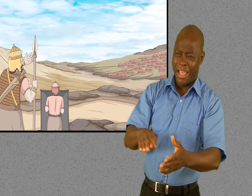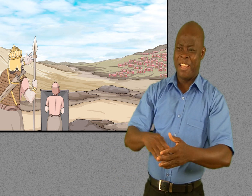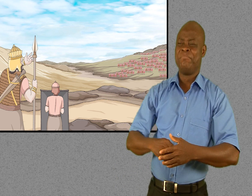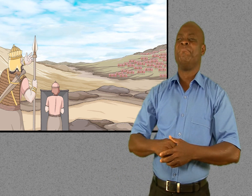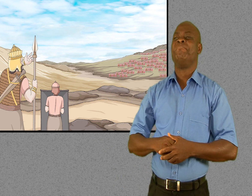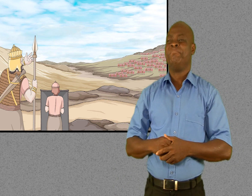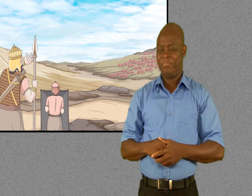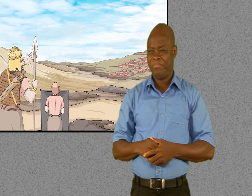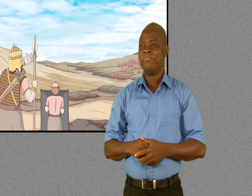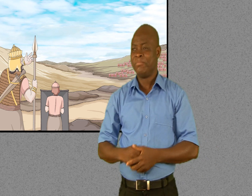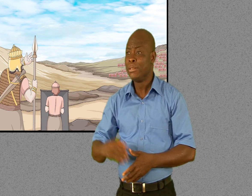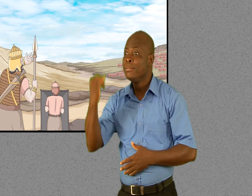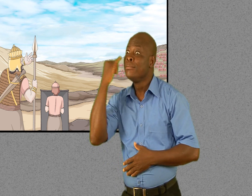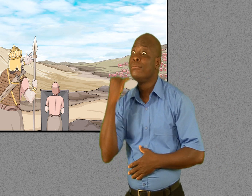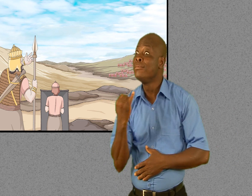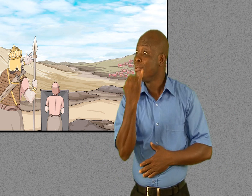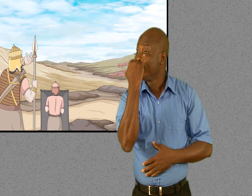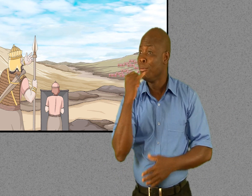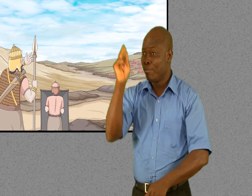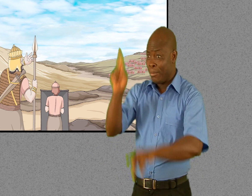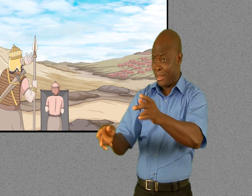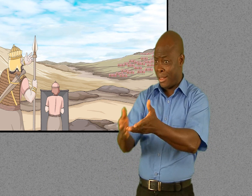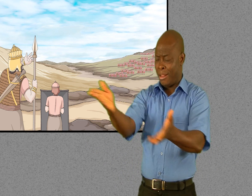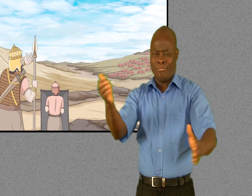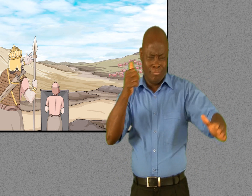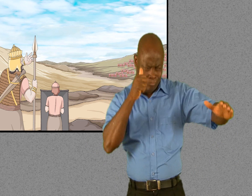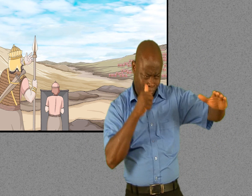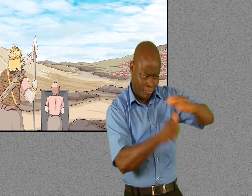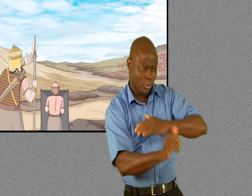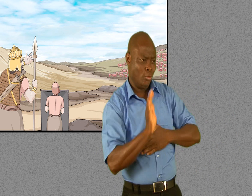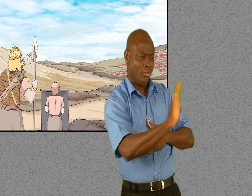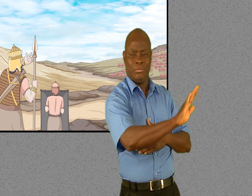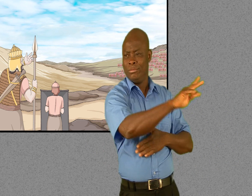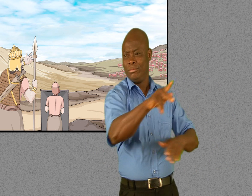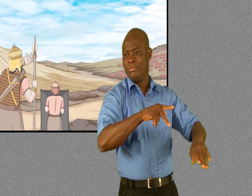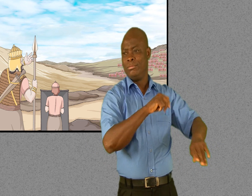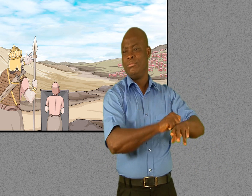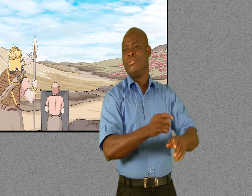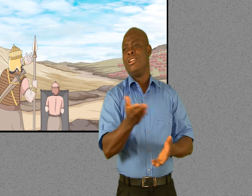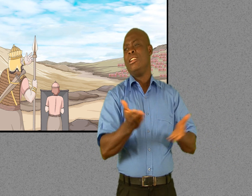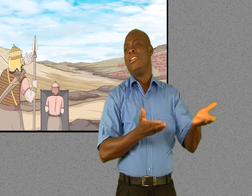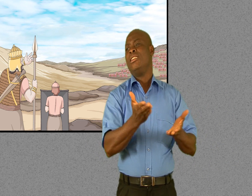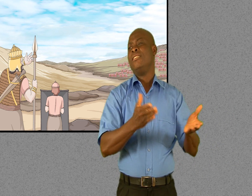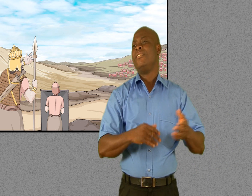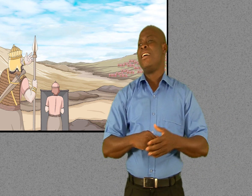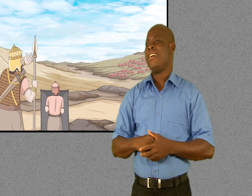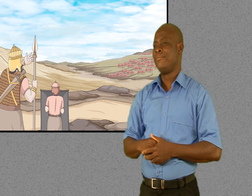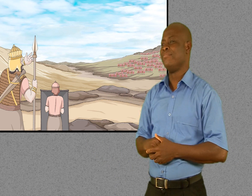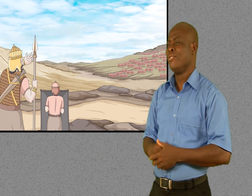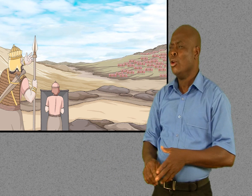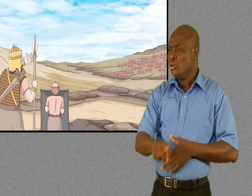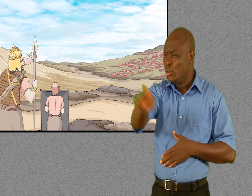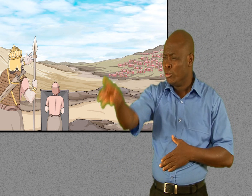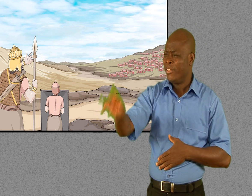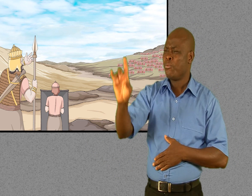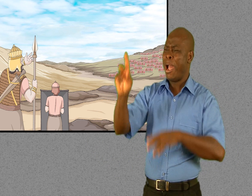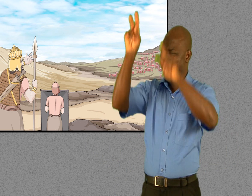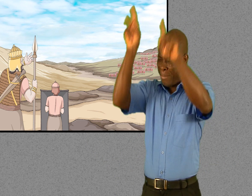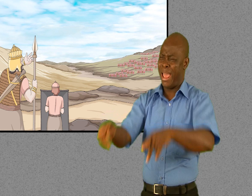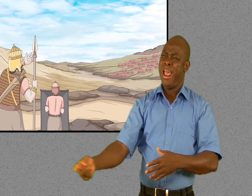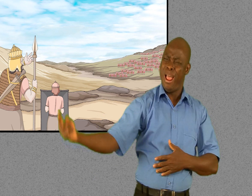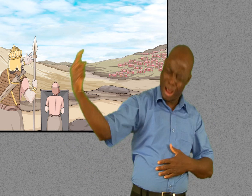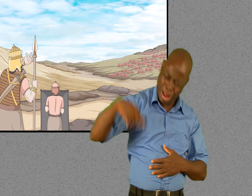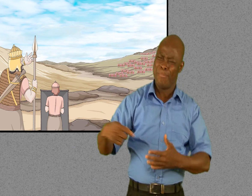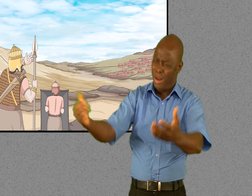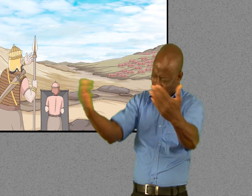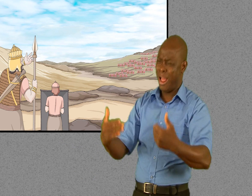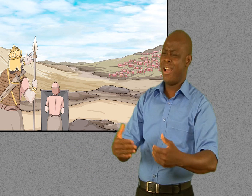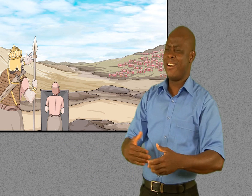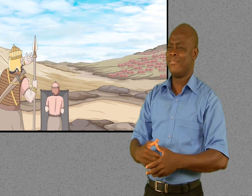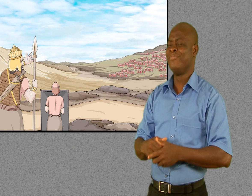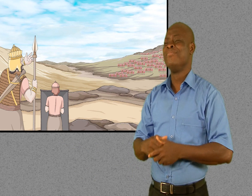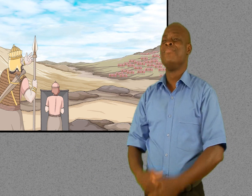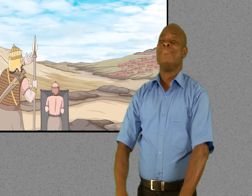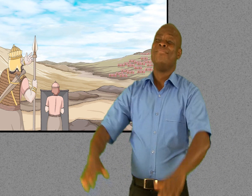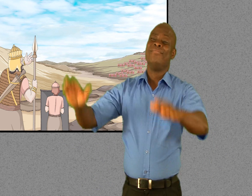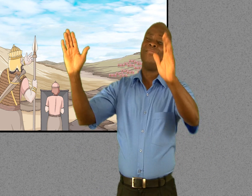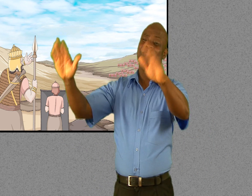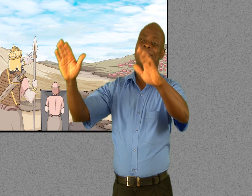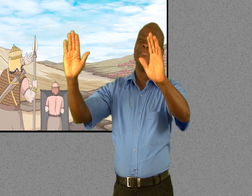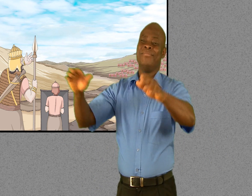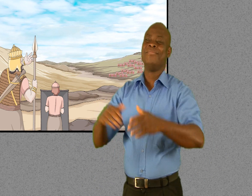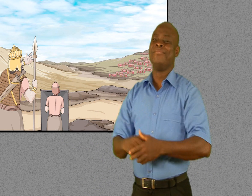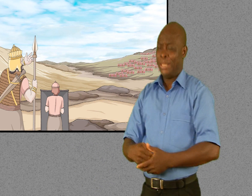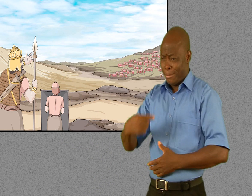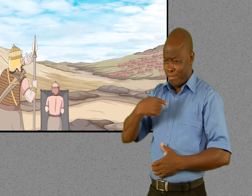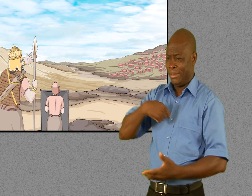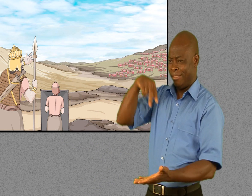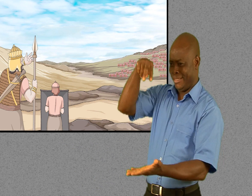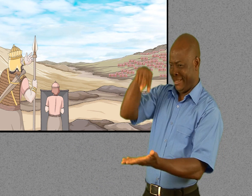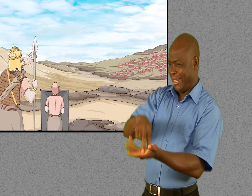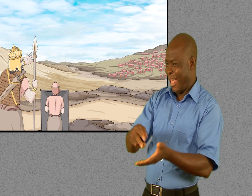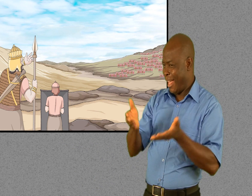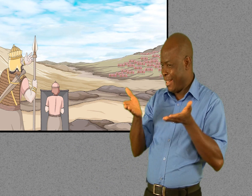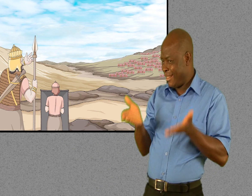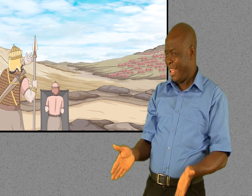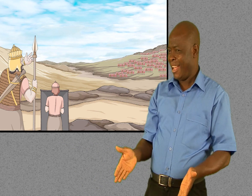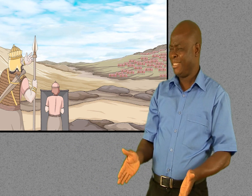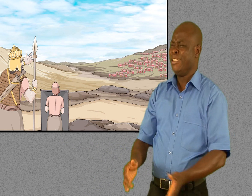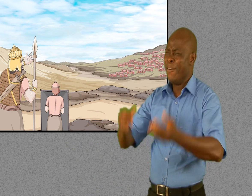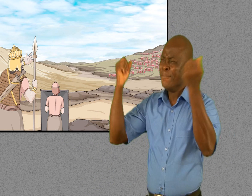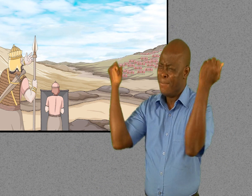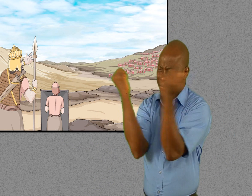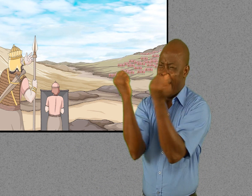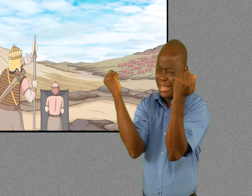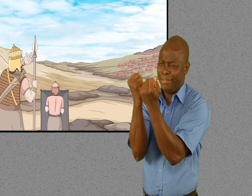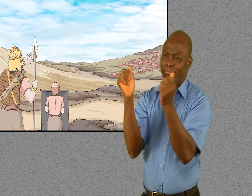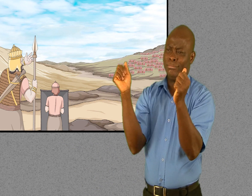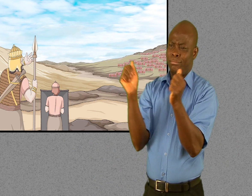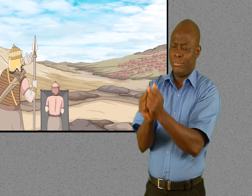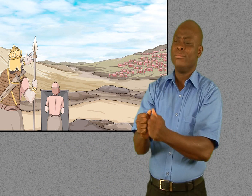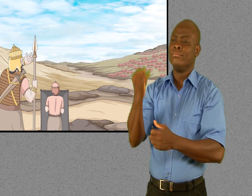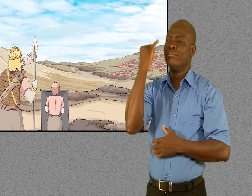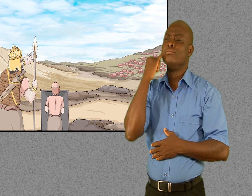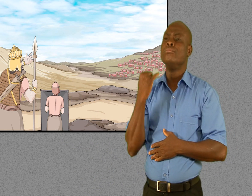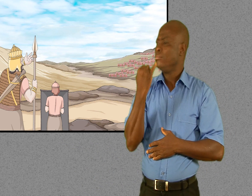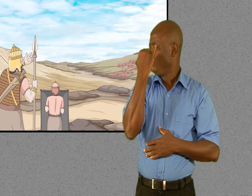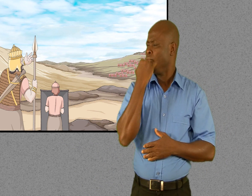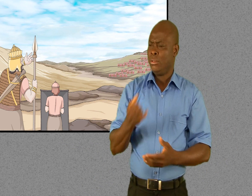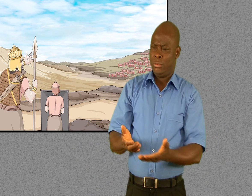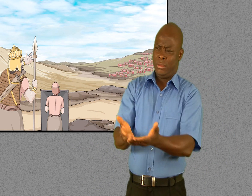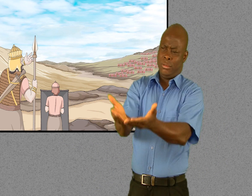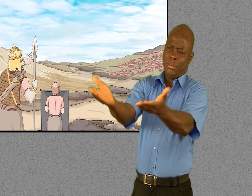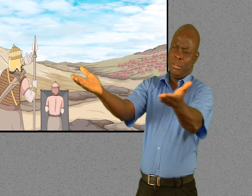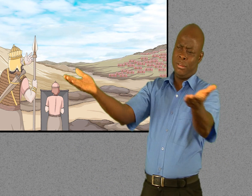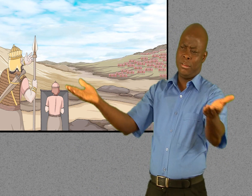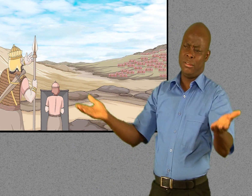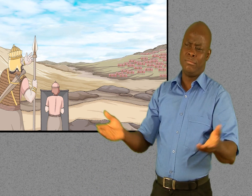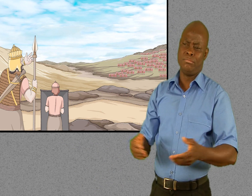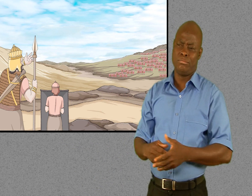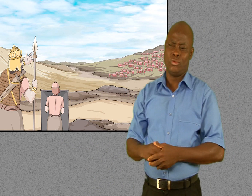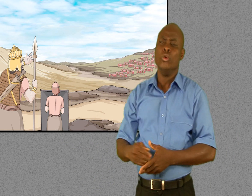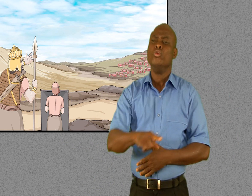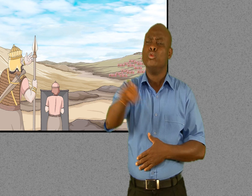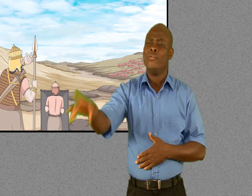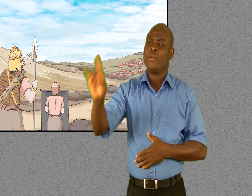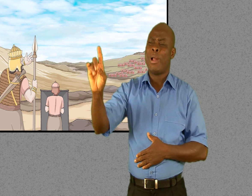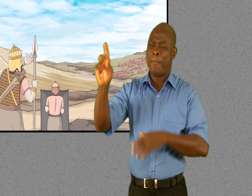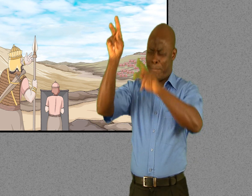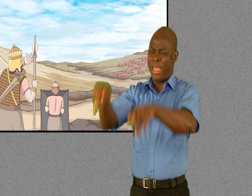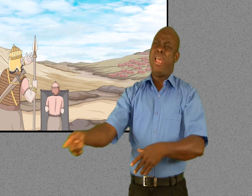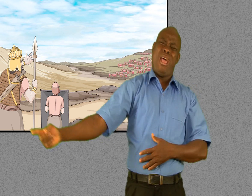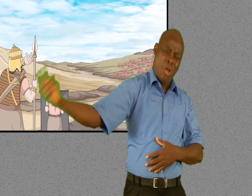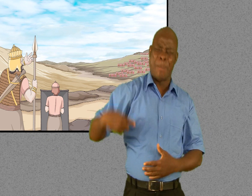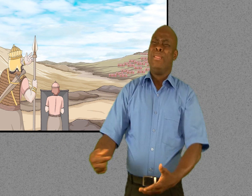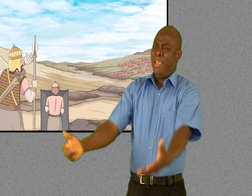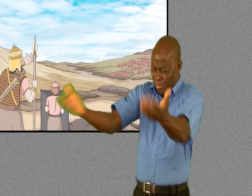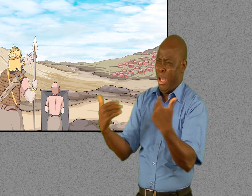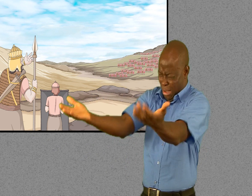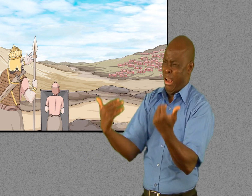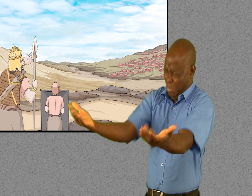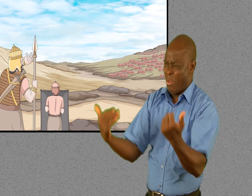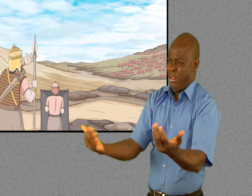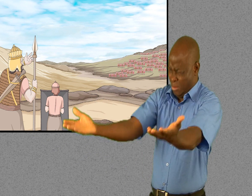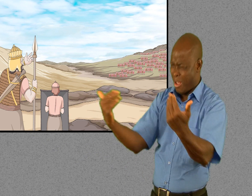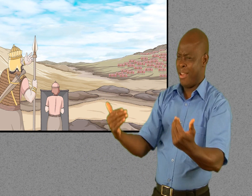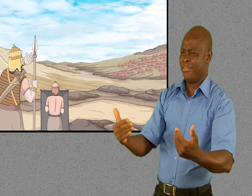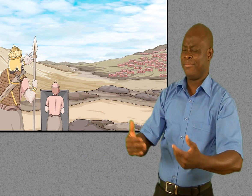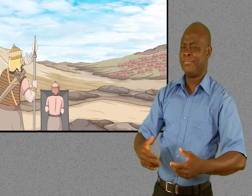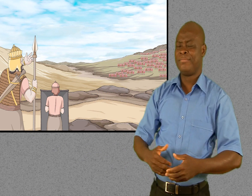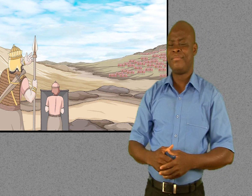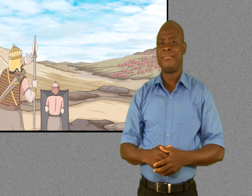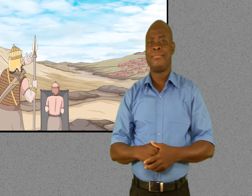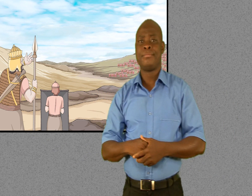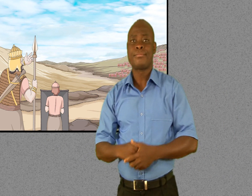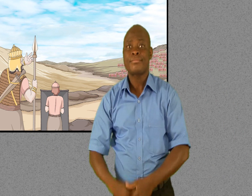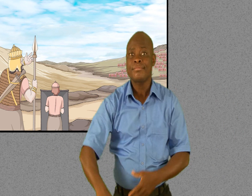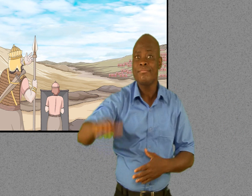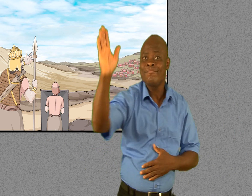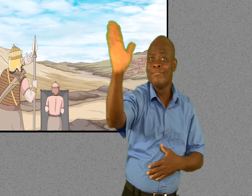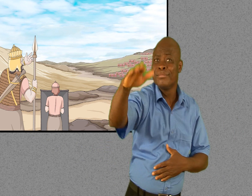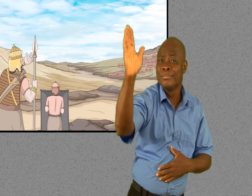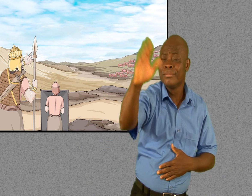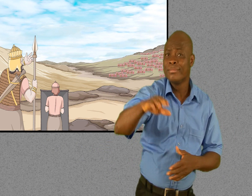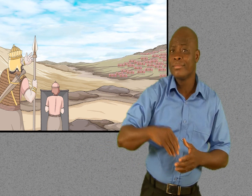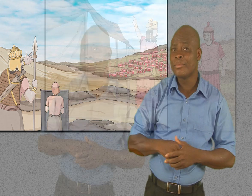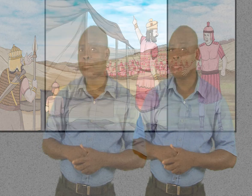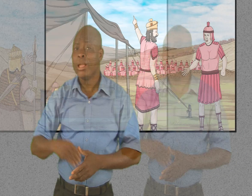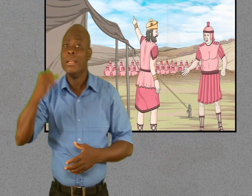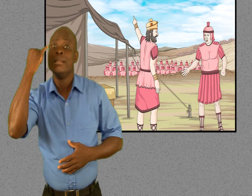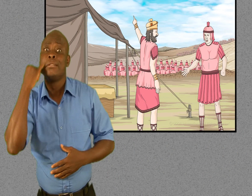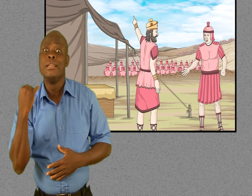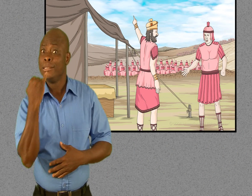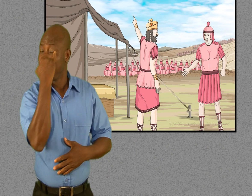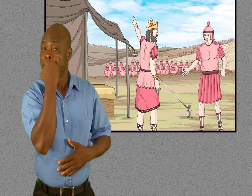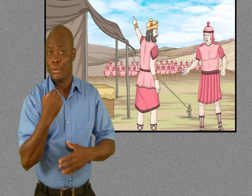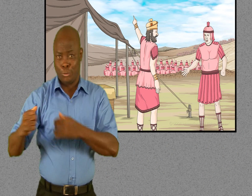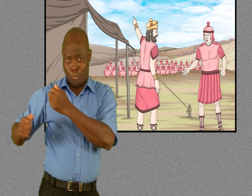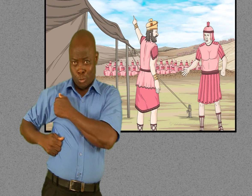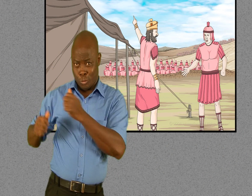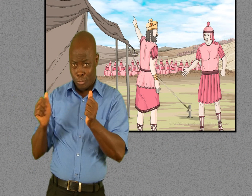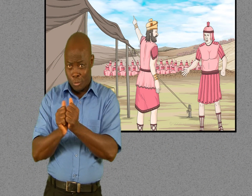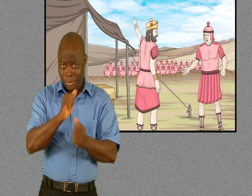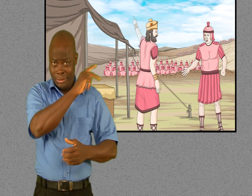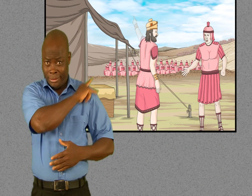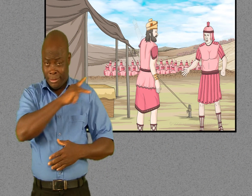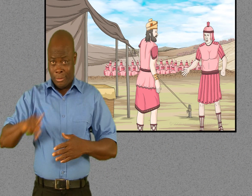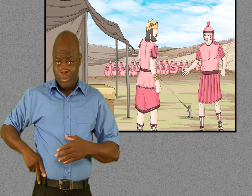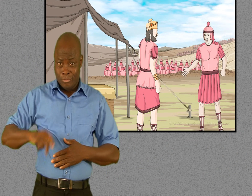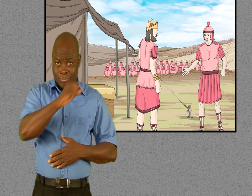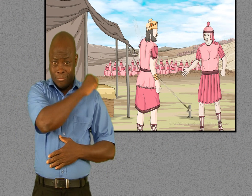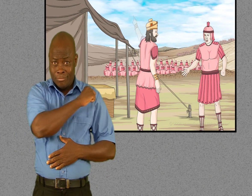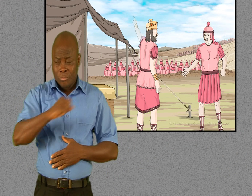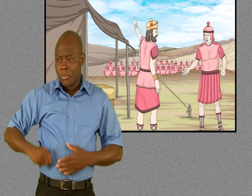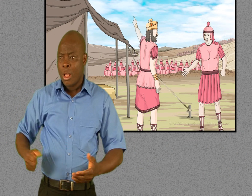But if I prevail against him and kill him, then you shall be our servants and labor for us.”